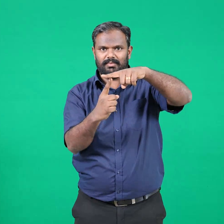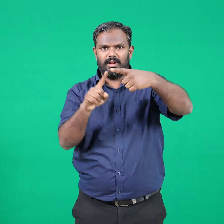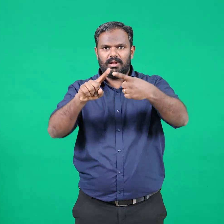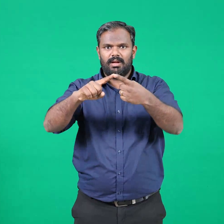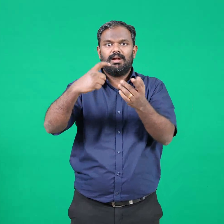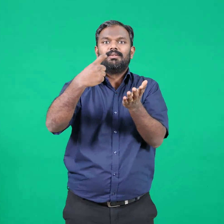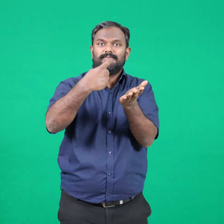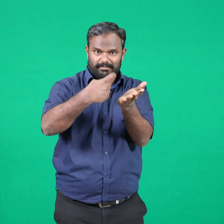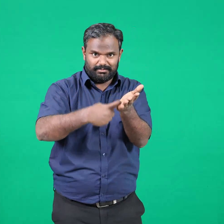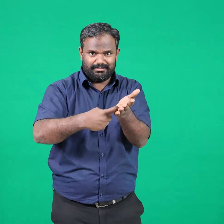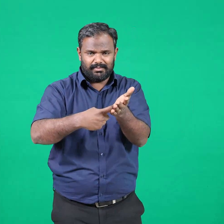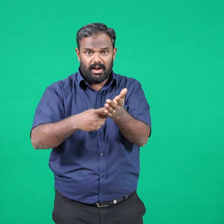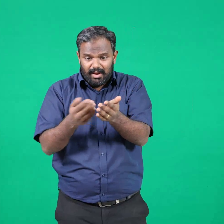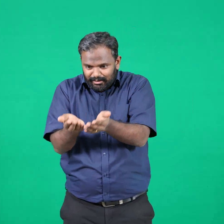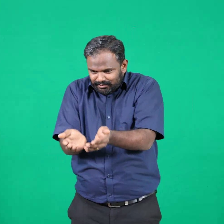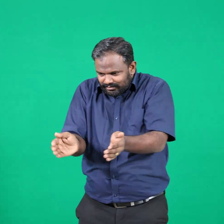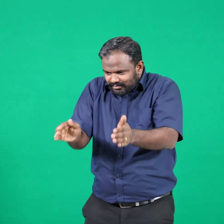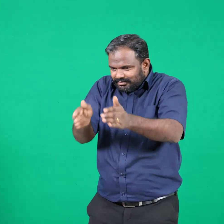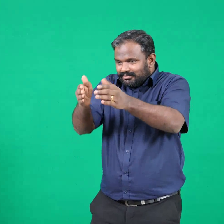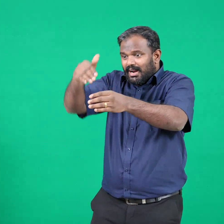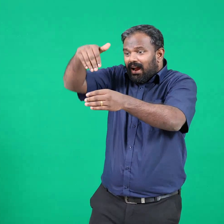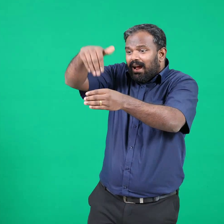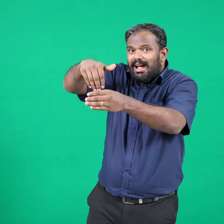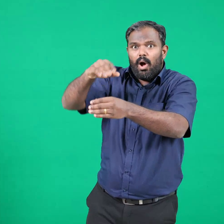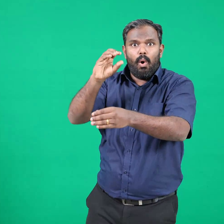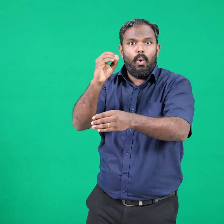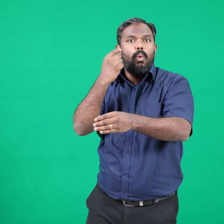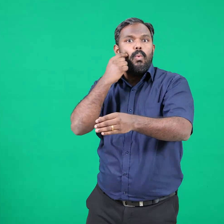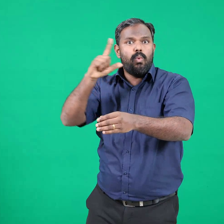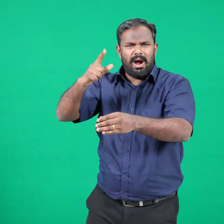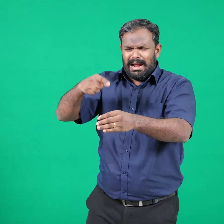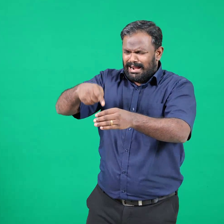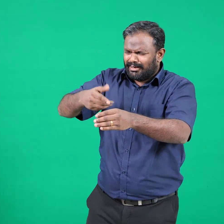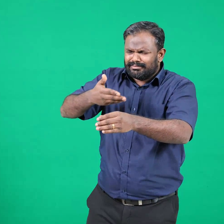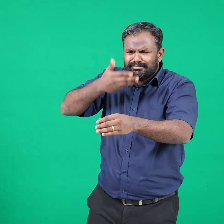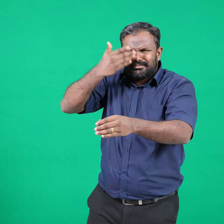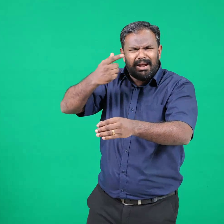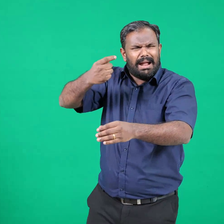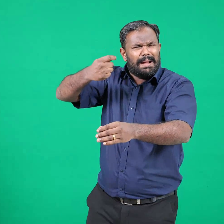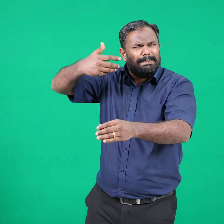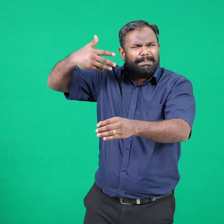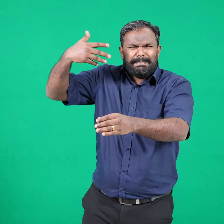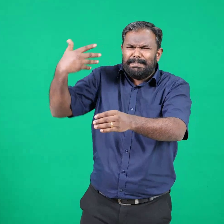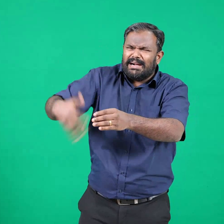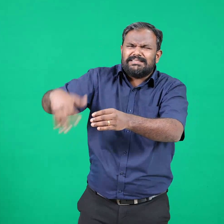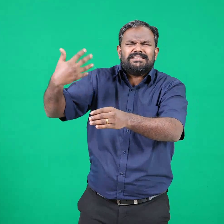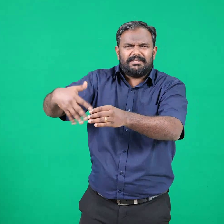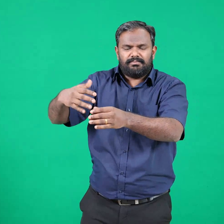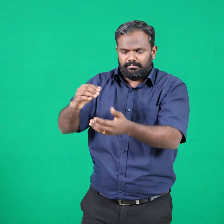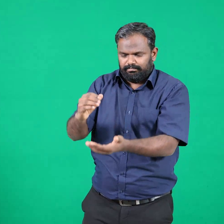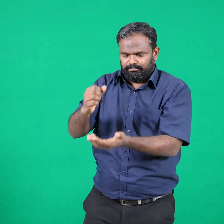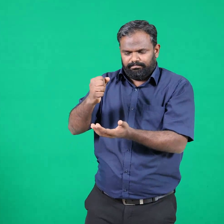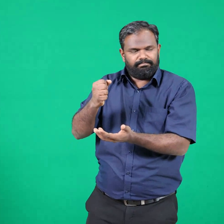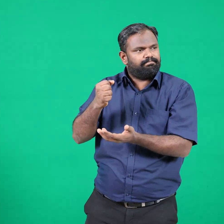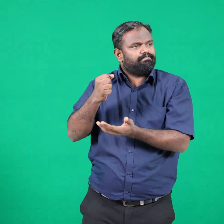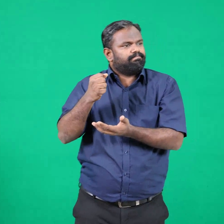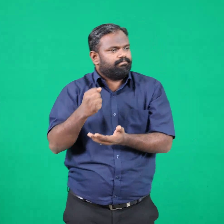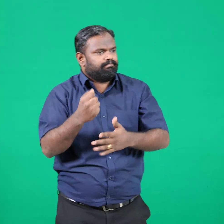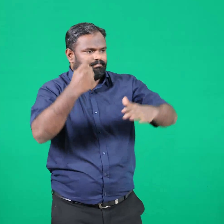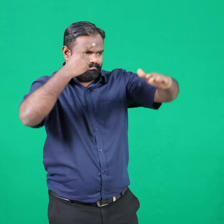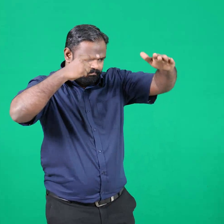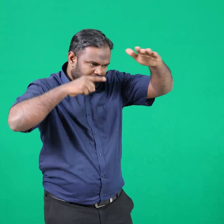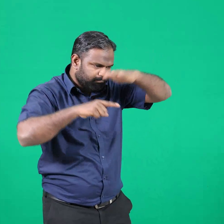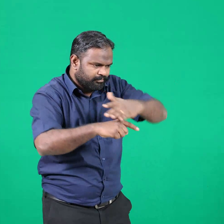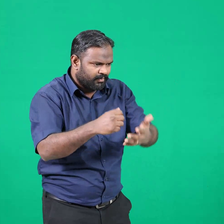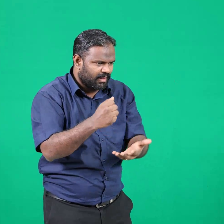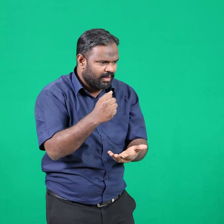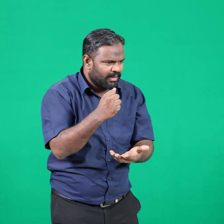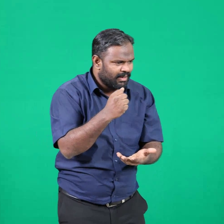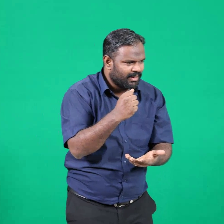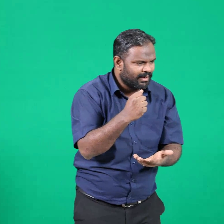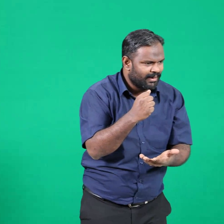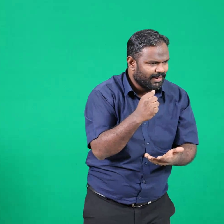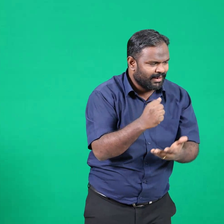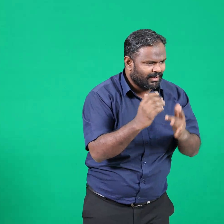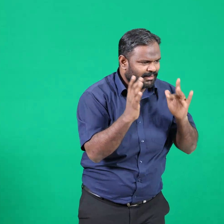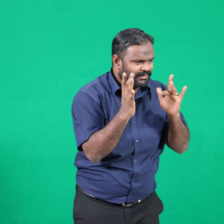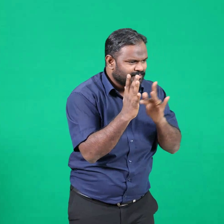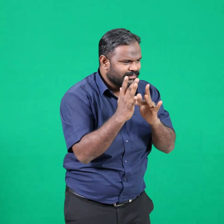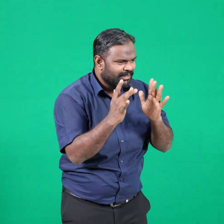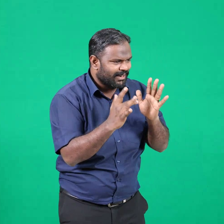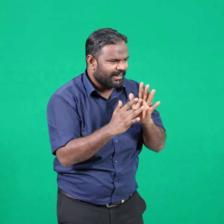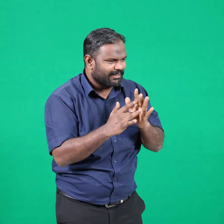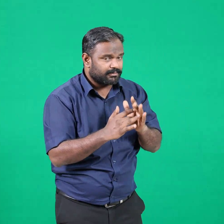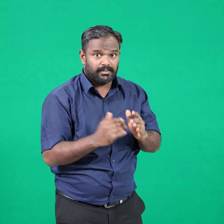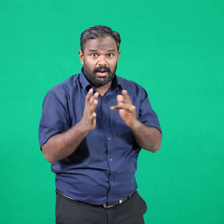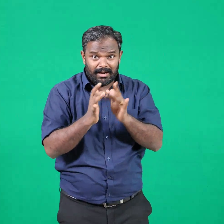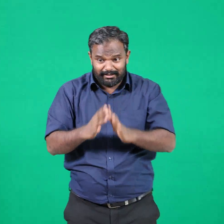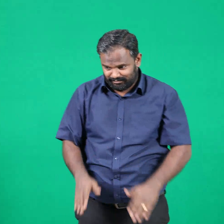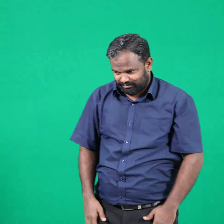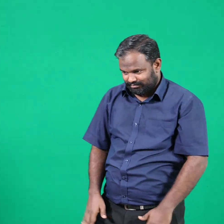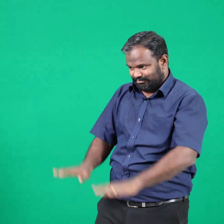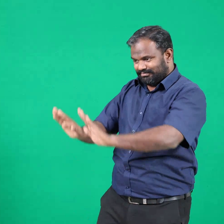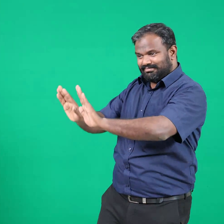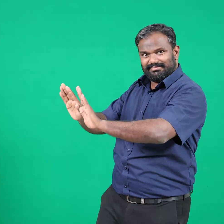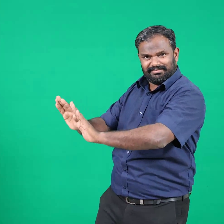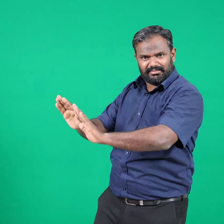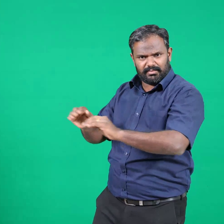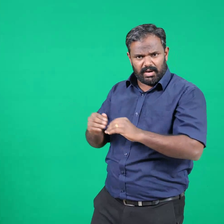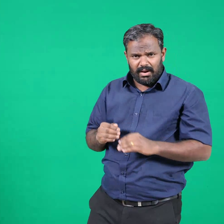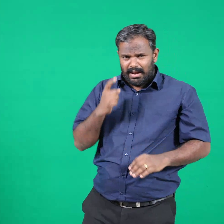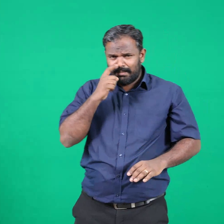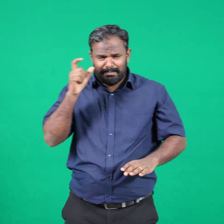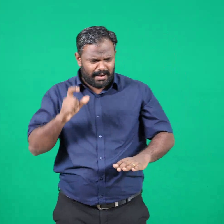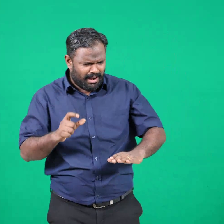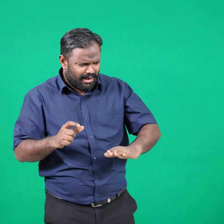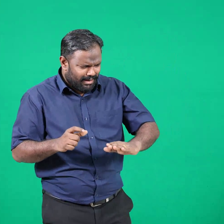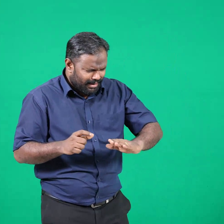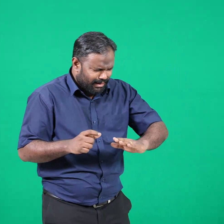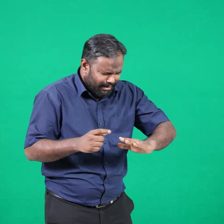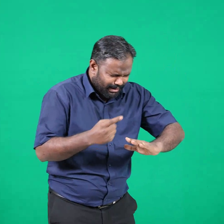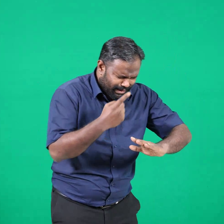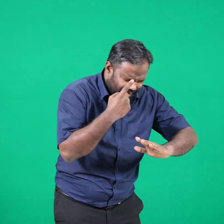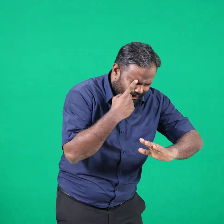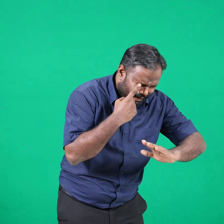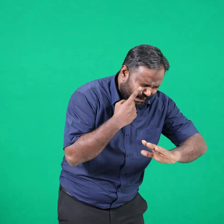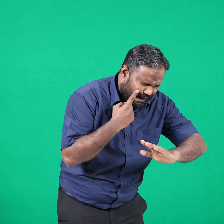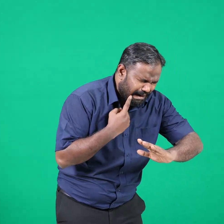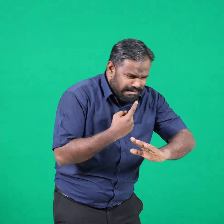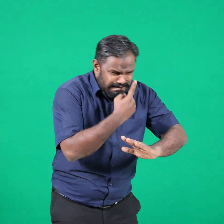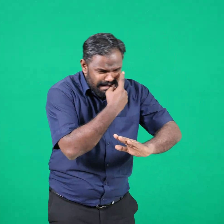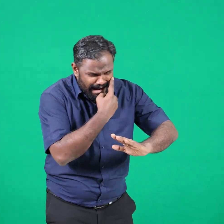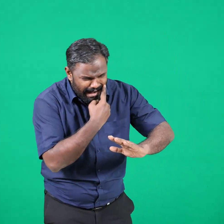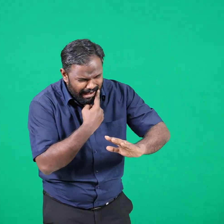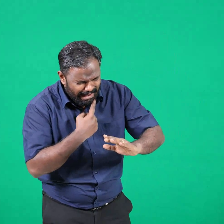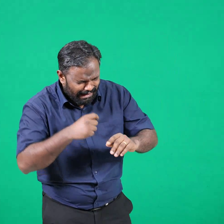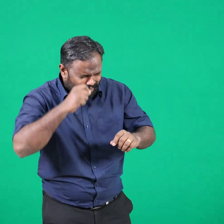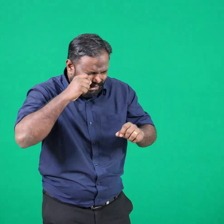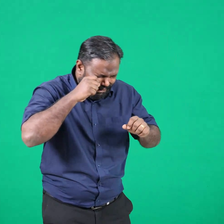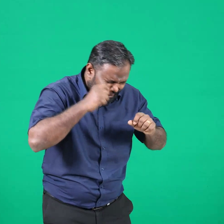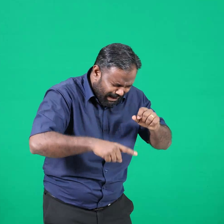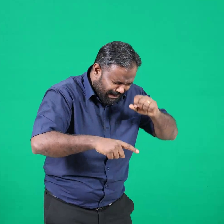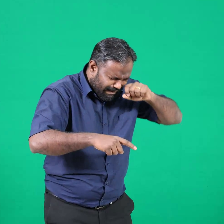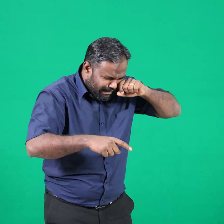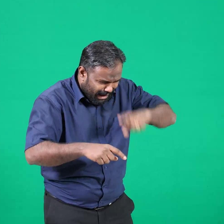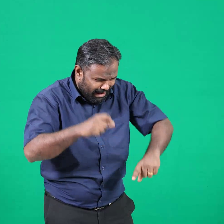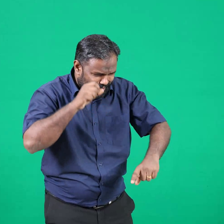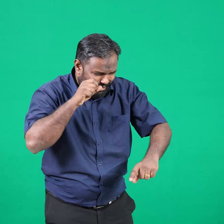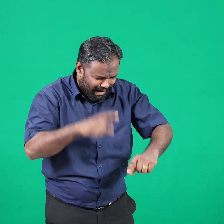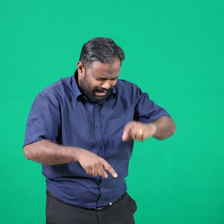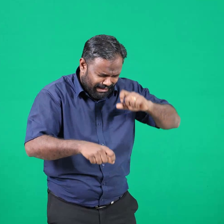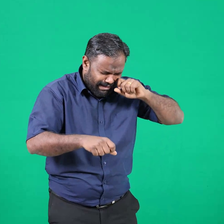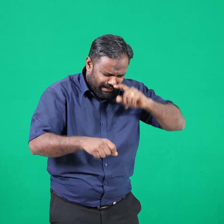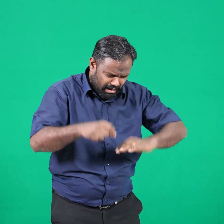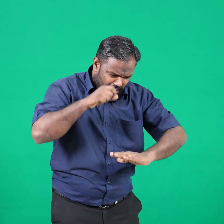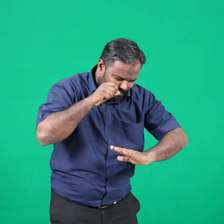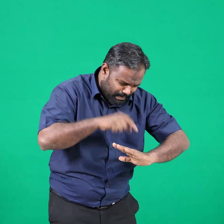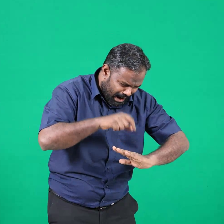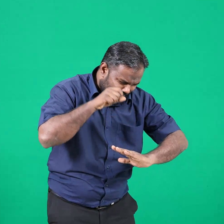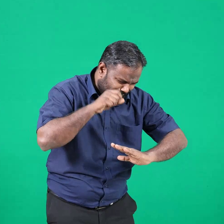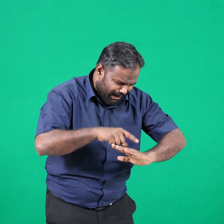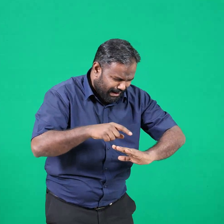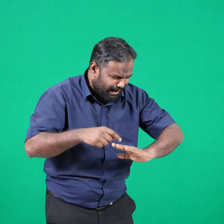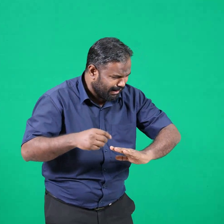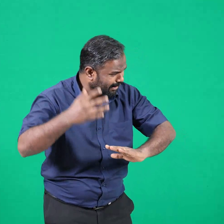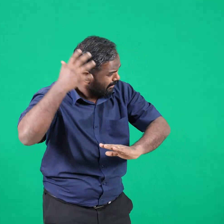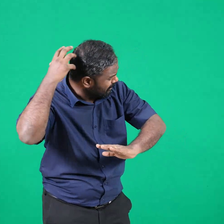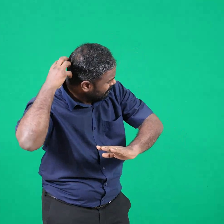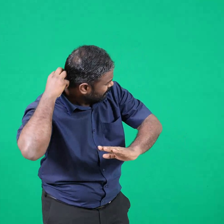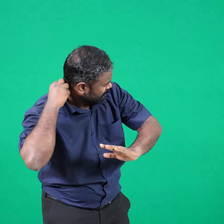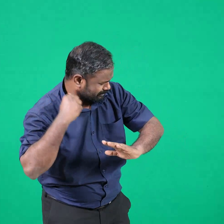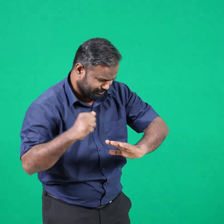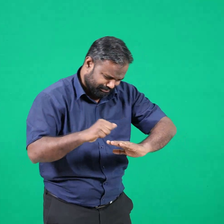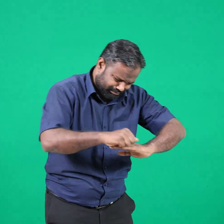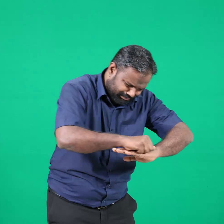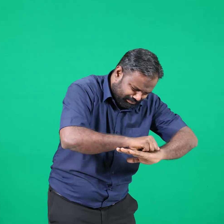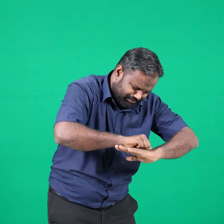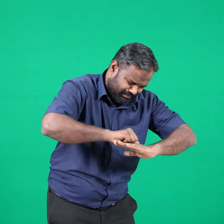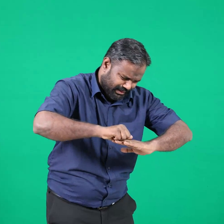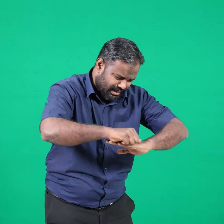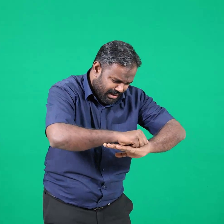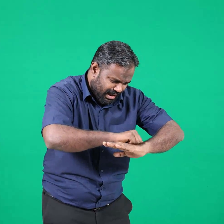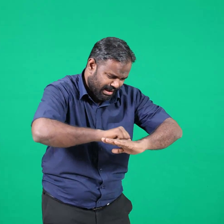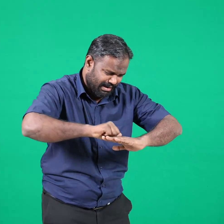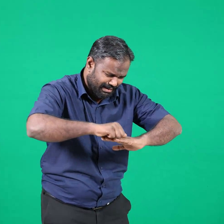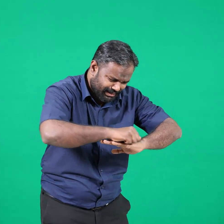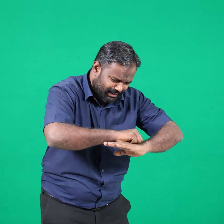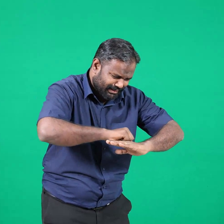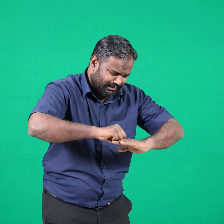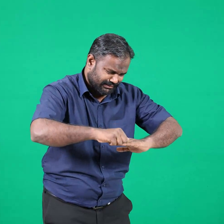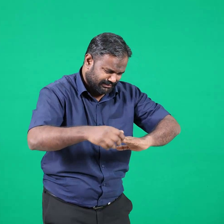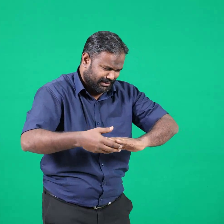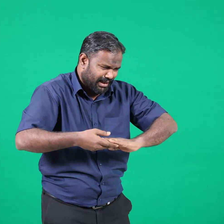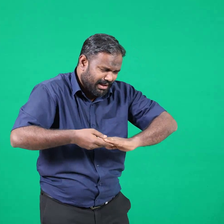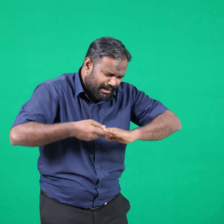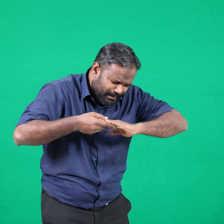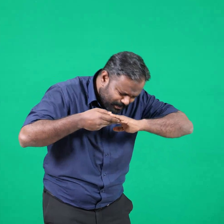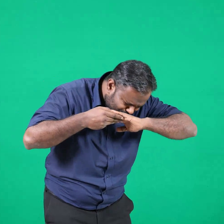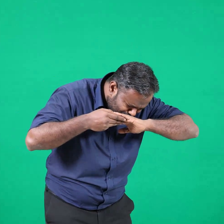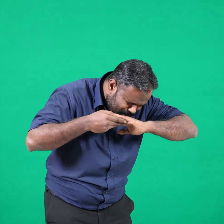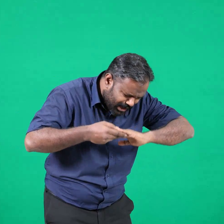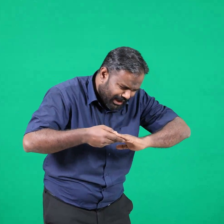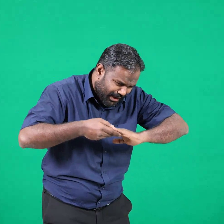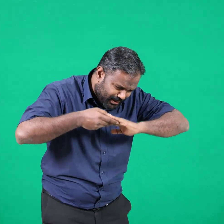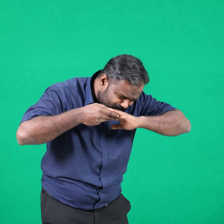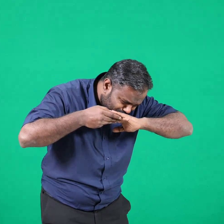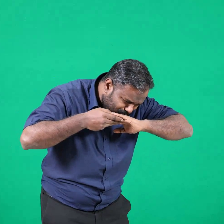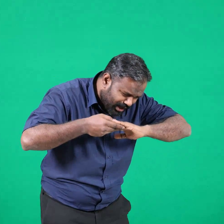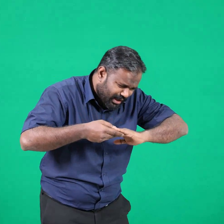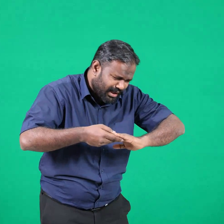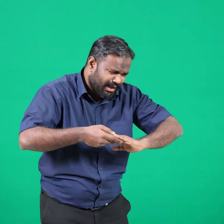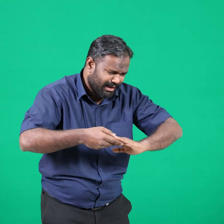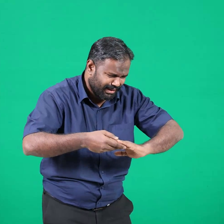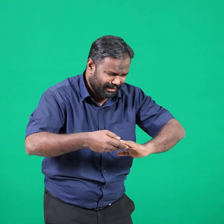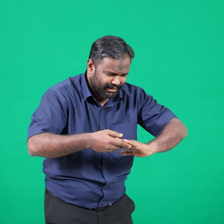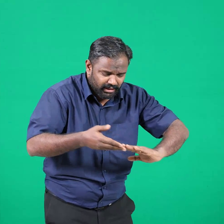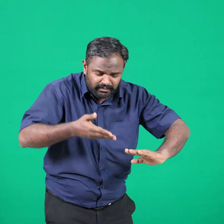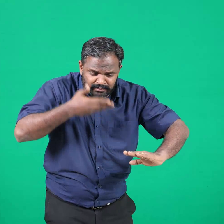As she stood behind Him at His feet weeping, she began to wet His feet with her tears and wipe them with her hair.